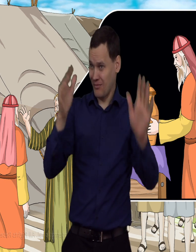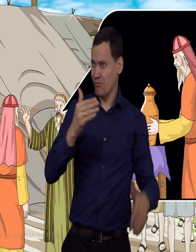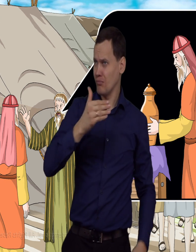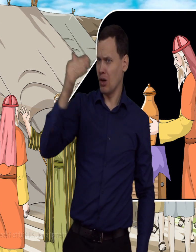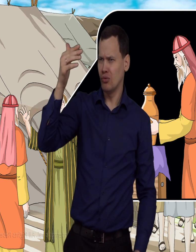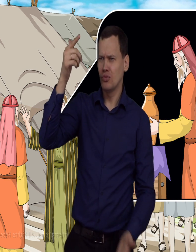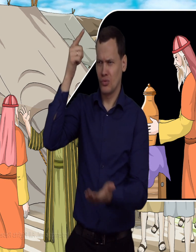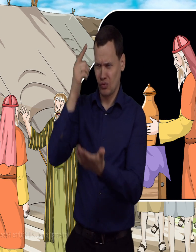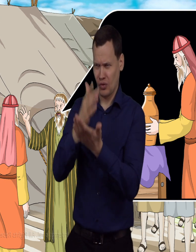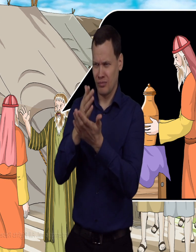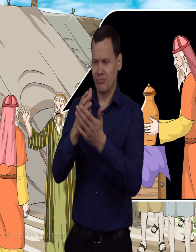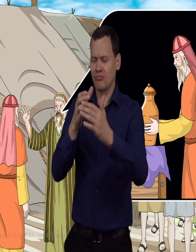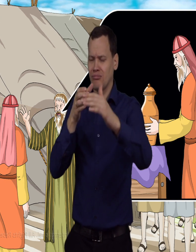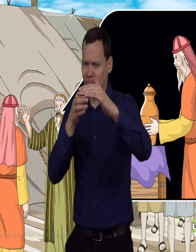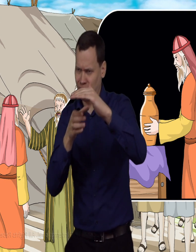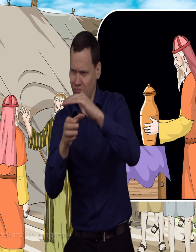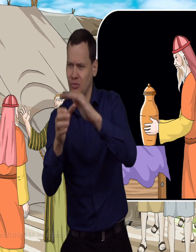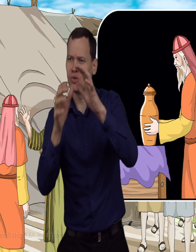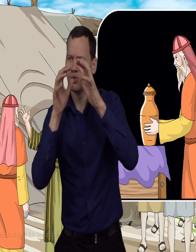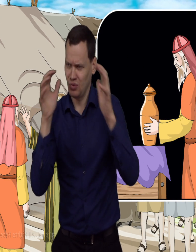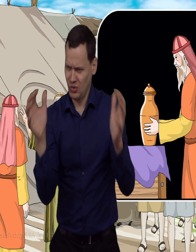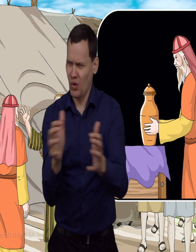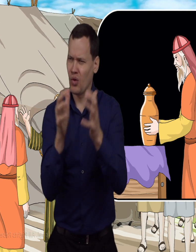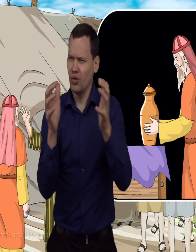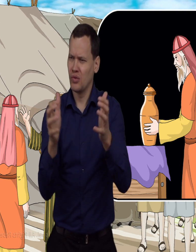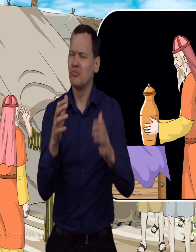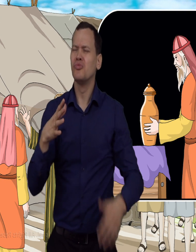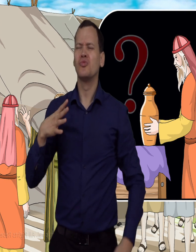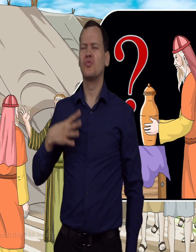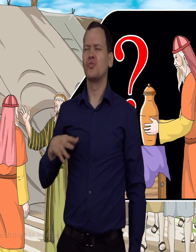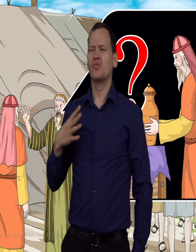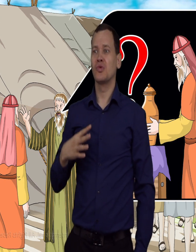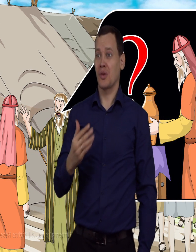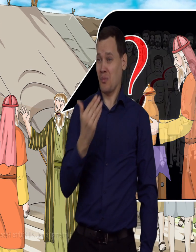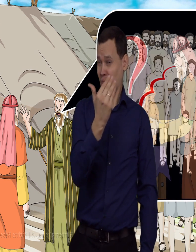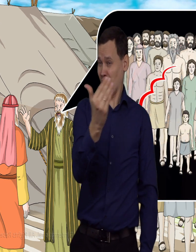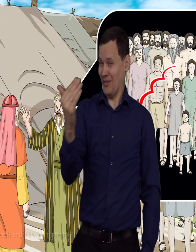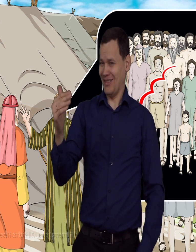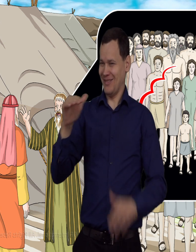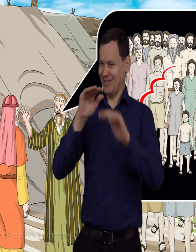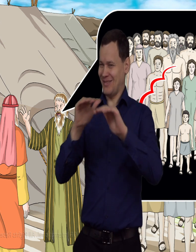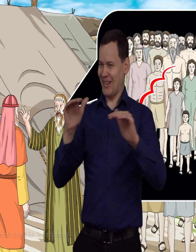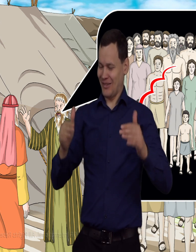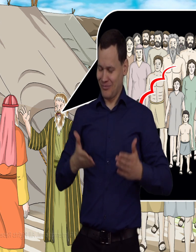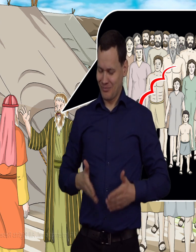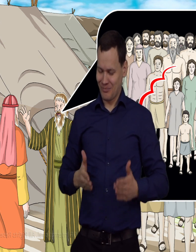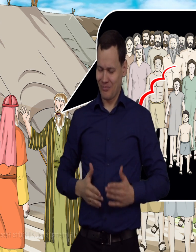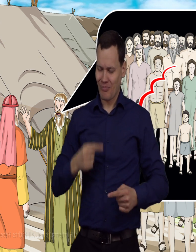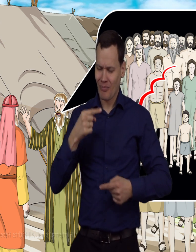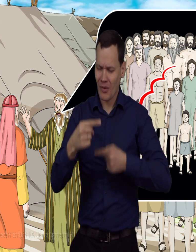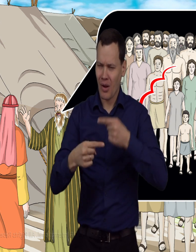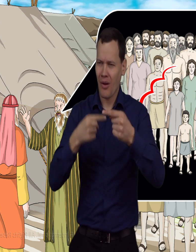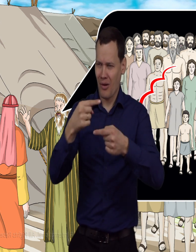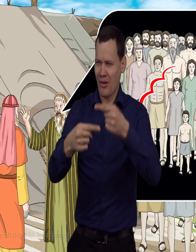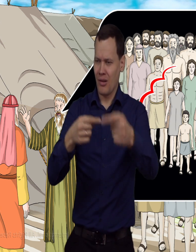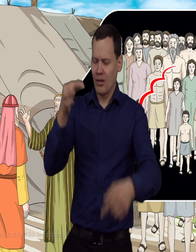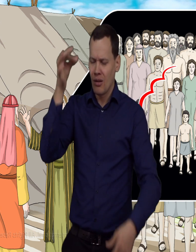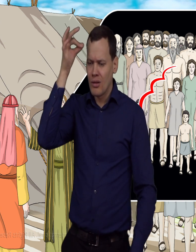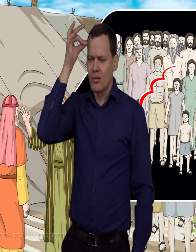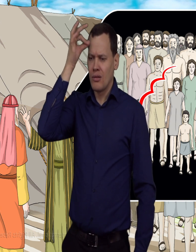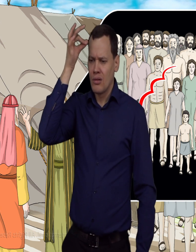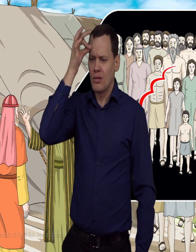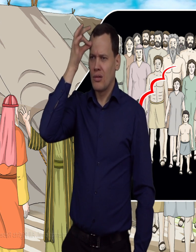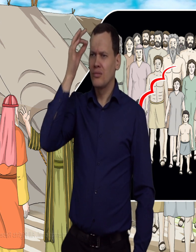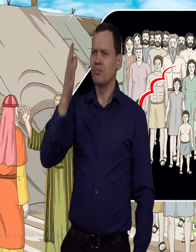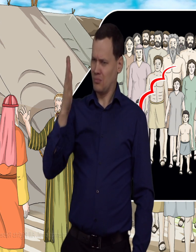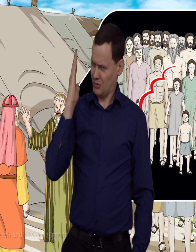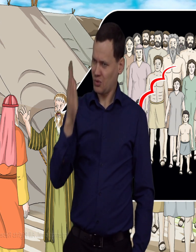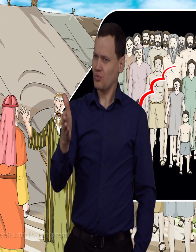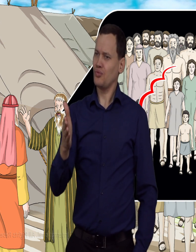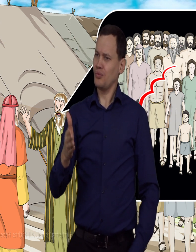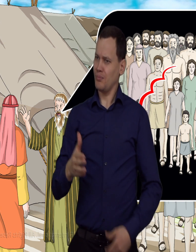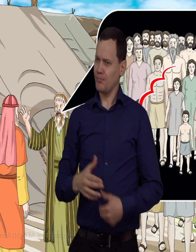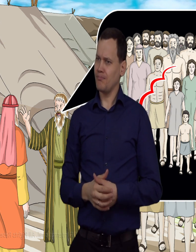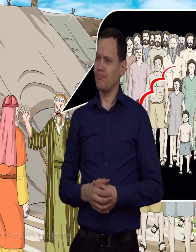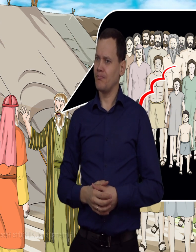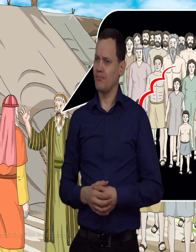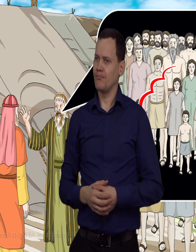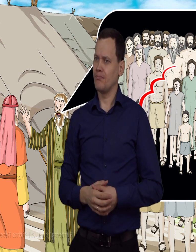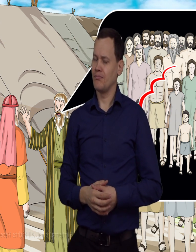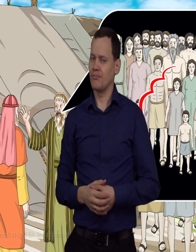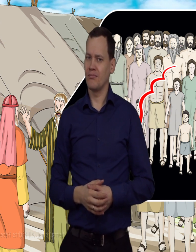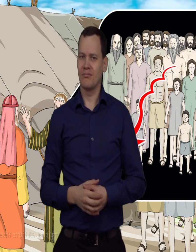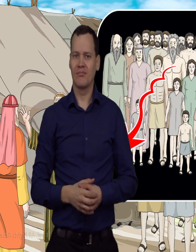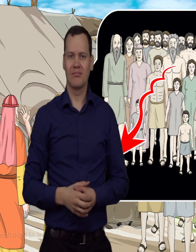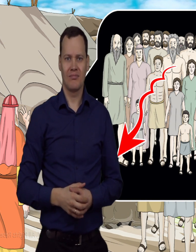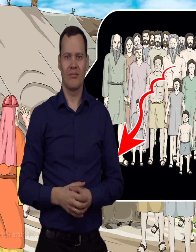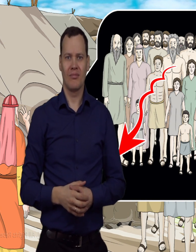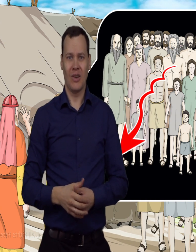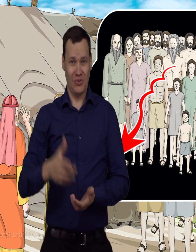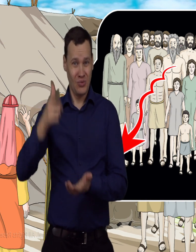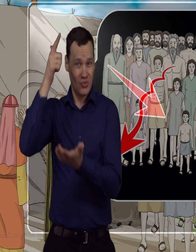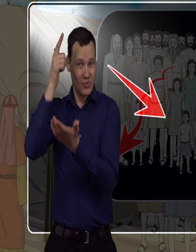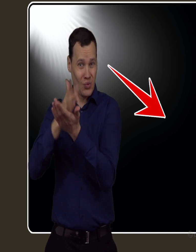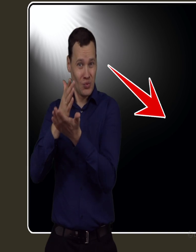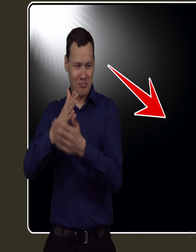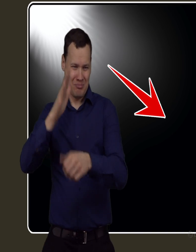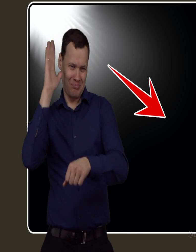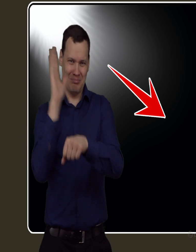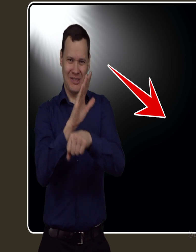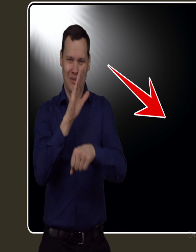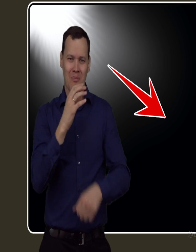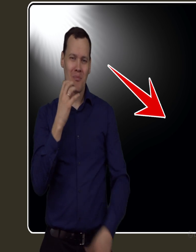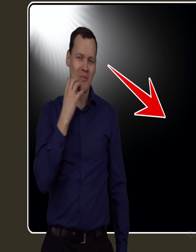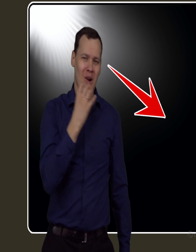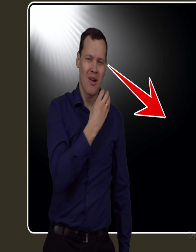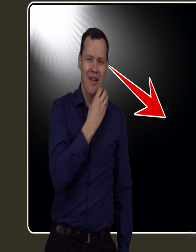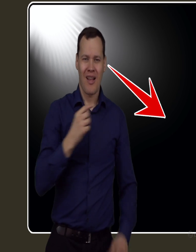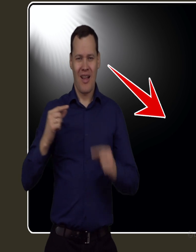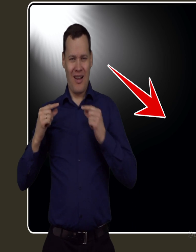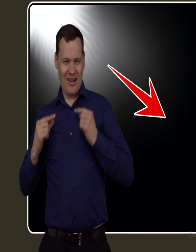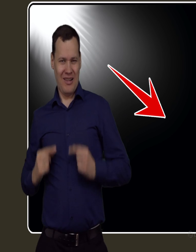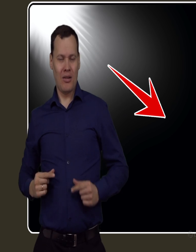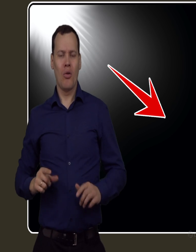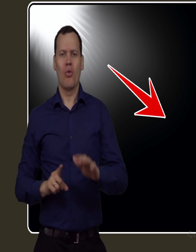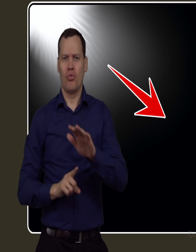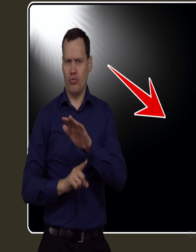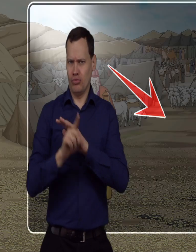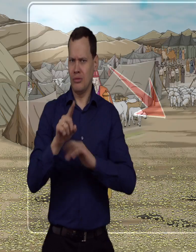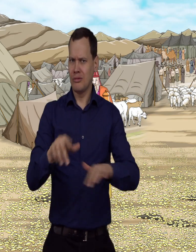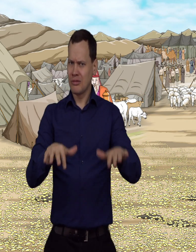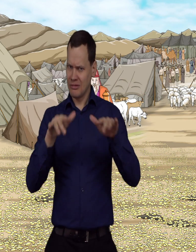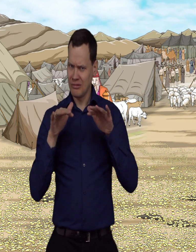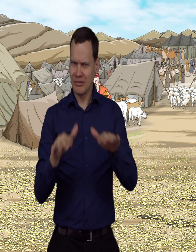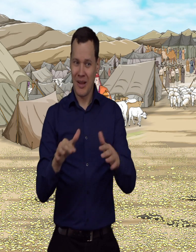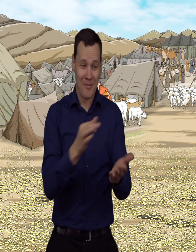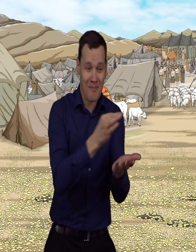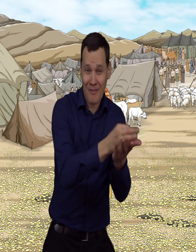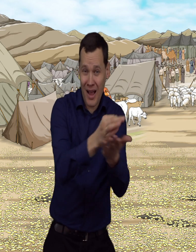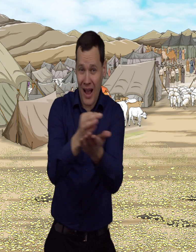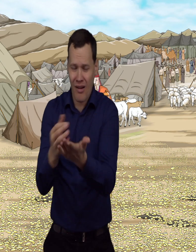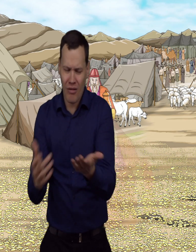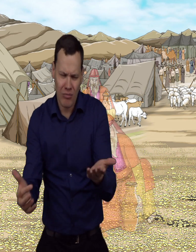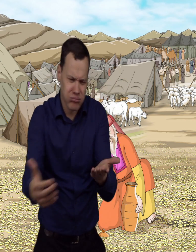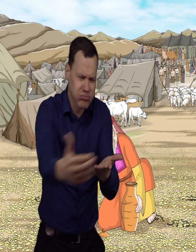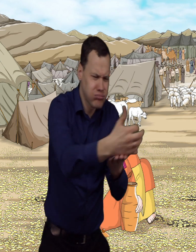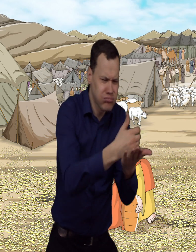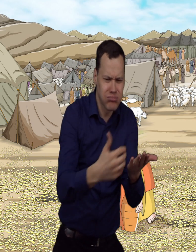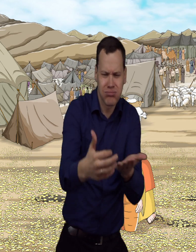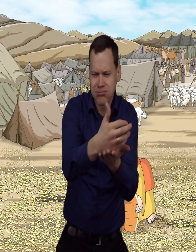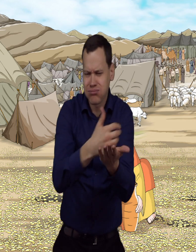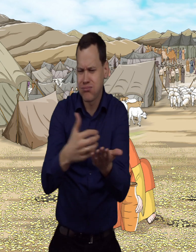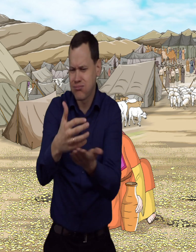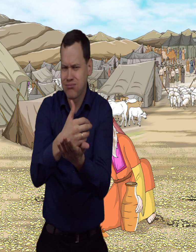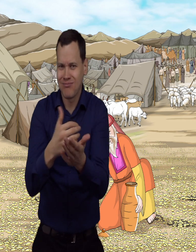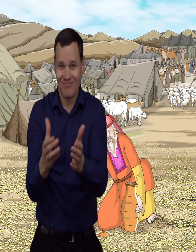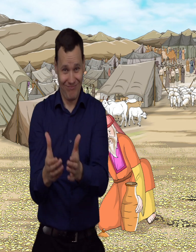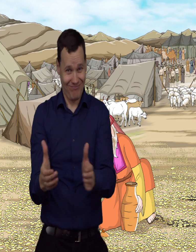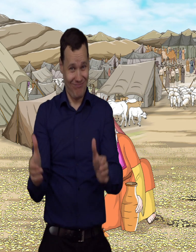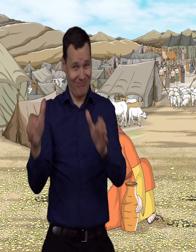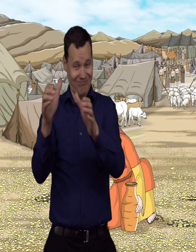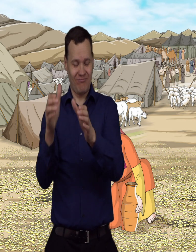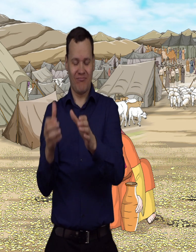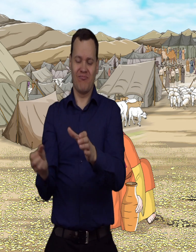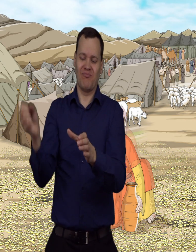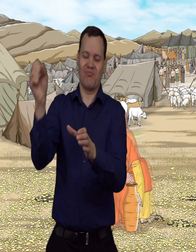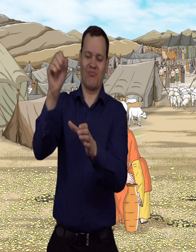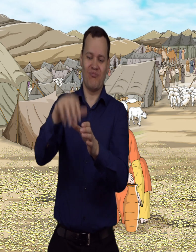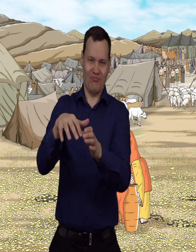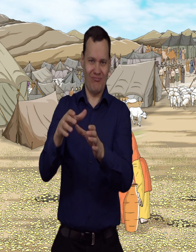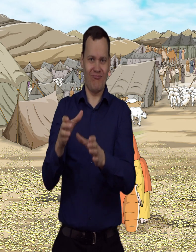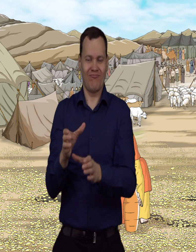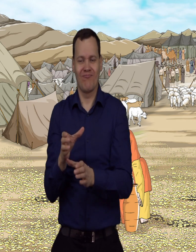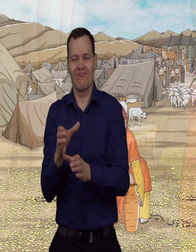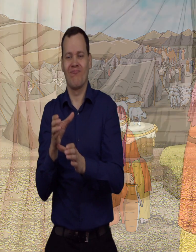Then place it before the LORD to be preserved for the generations to come.”